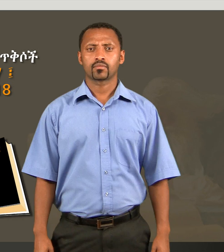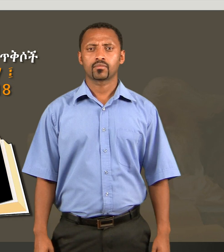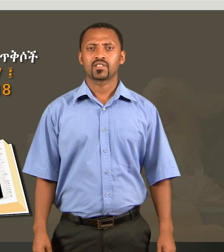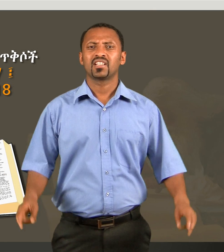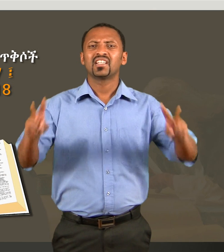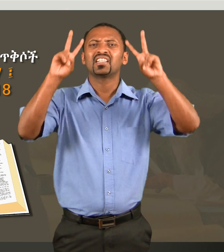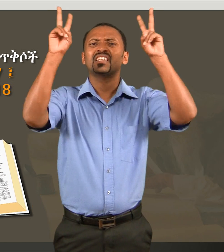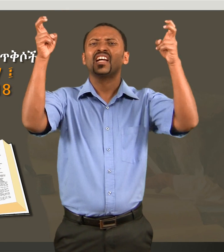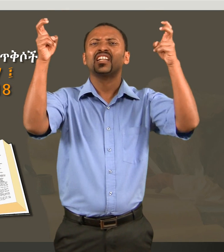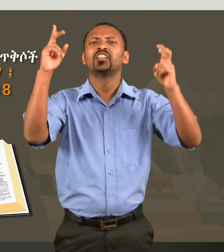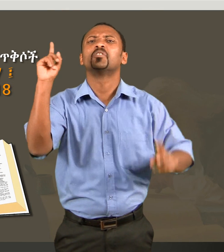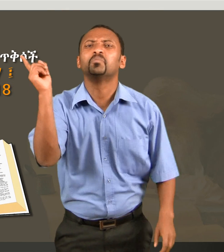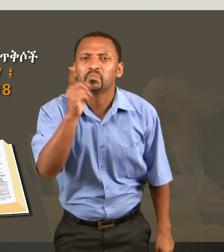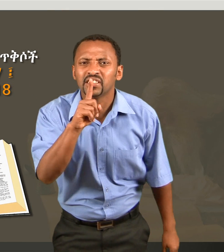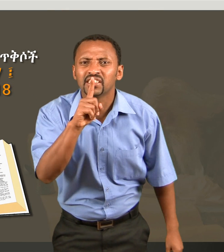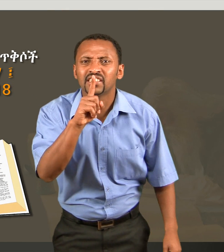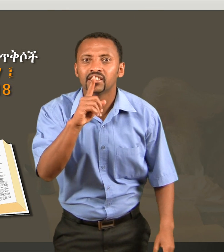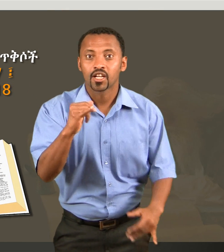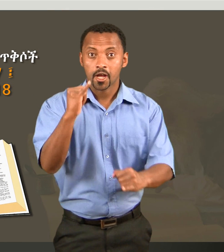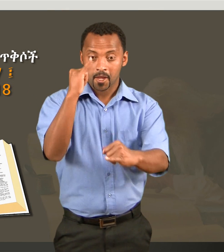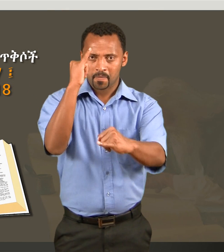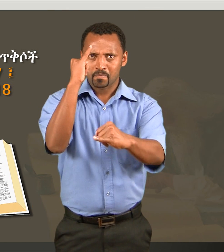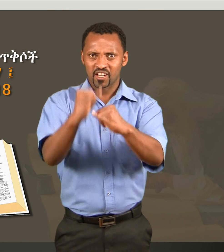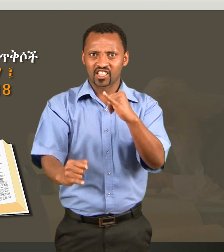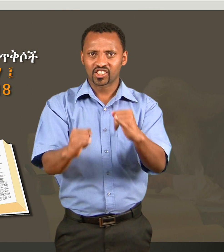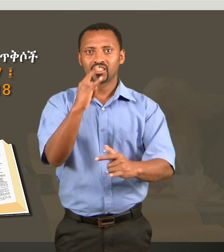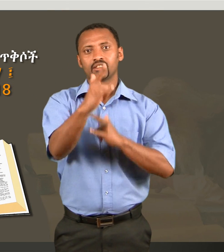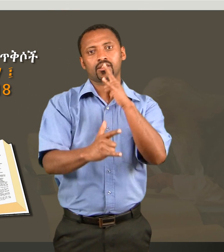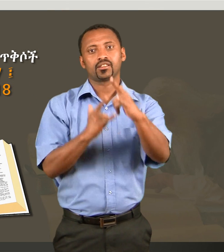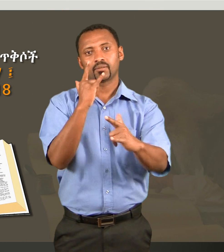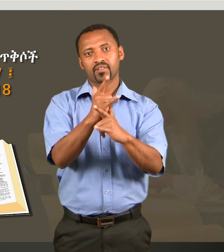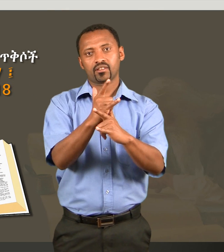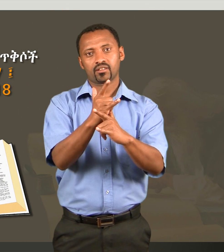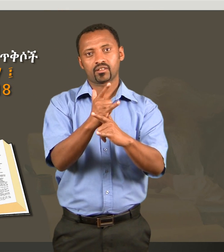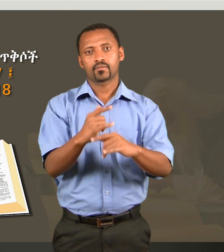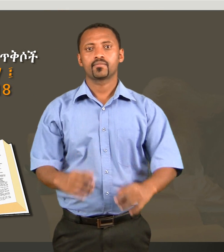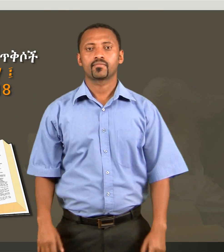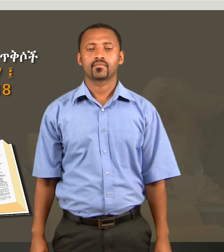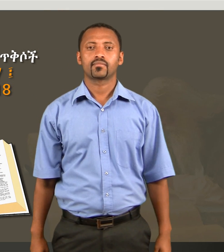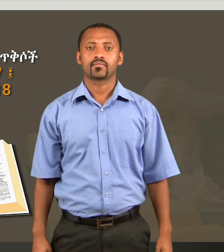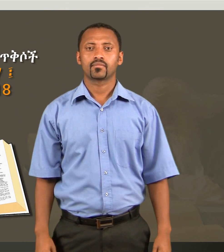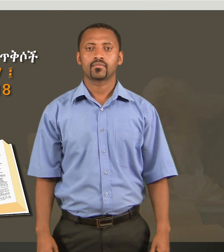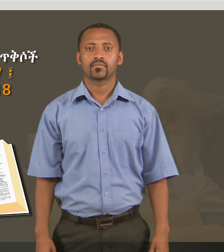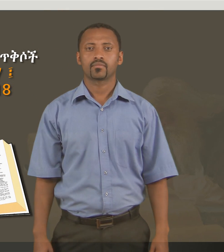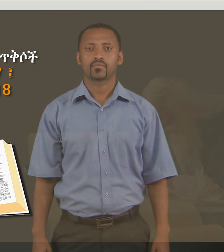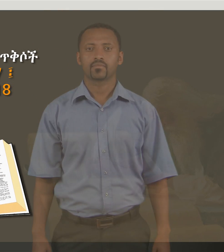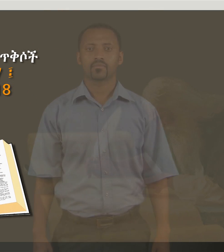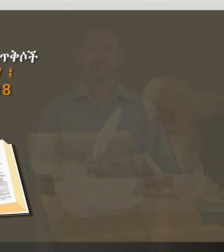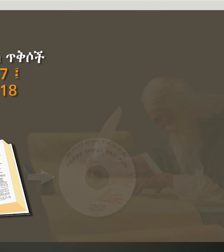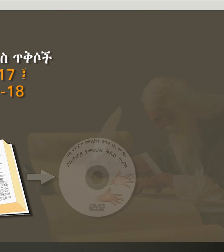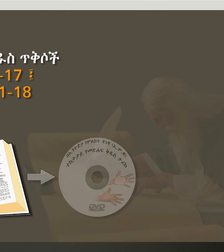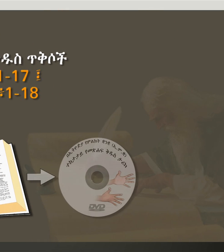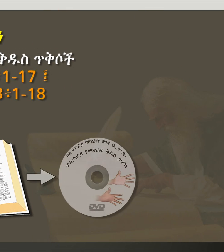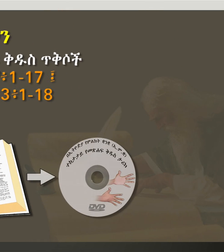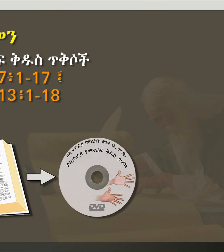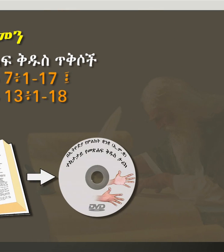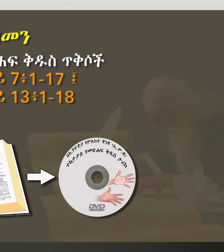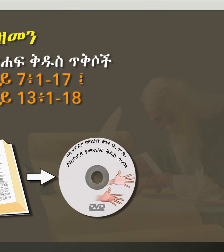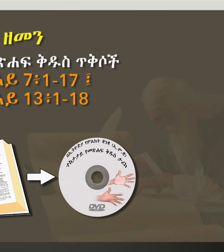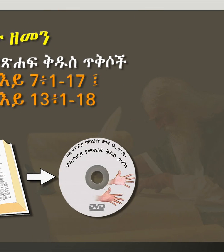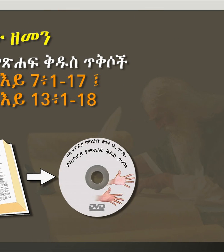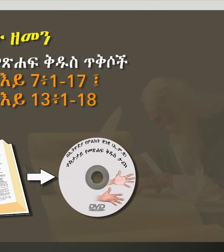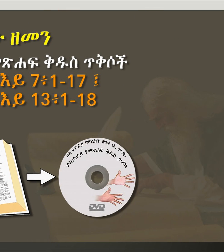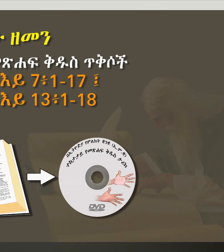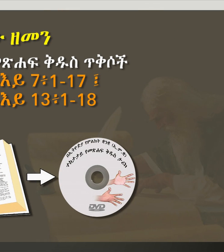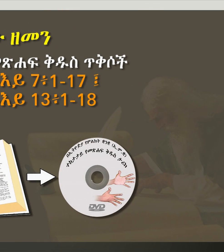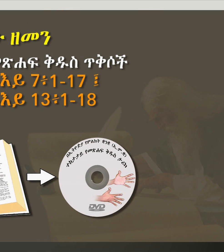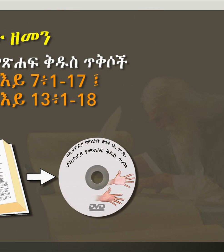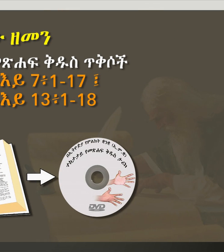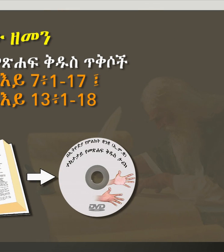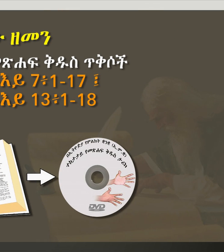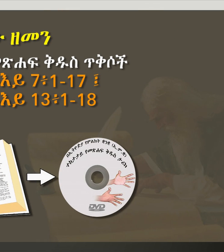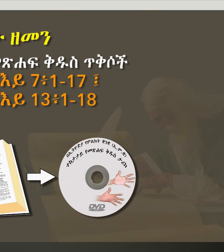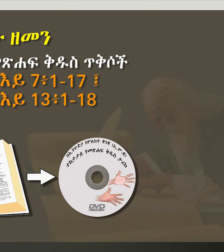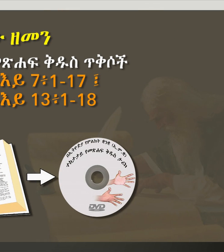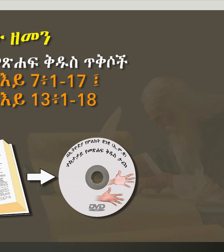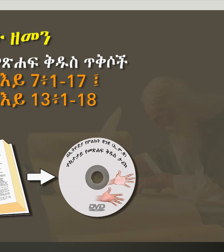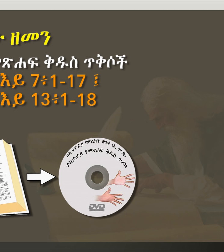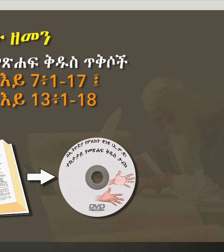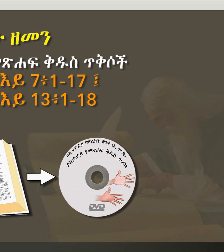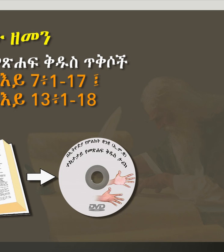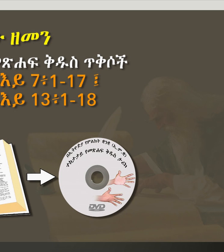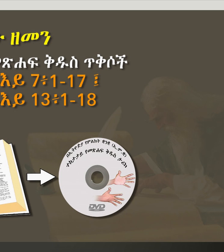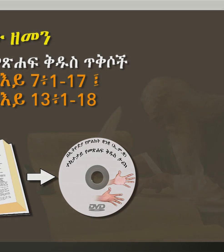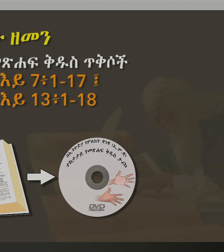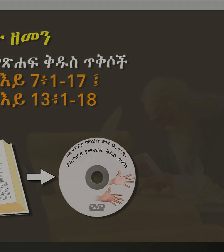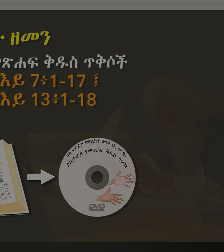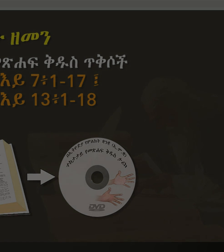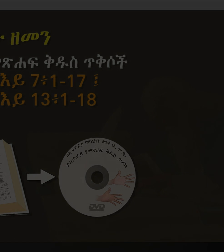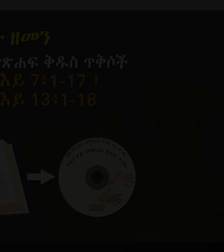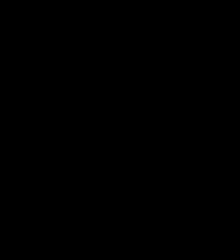The end times